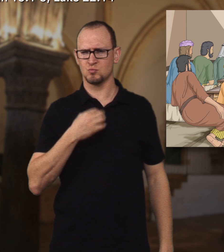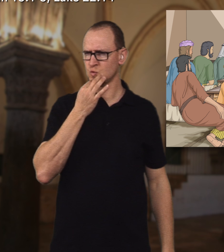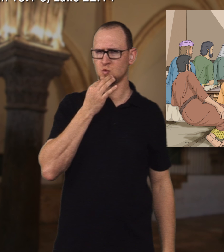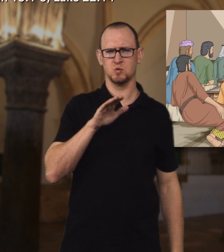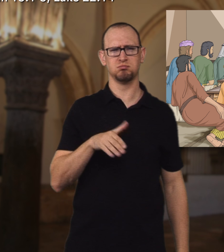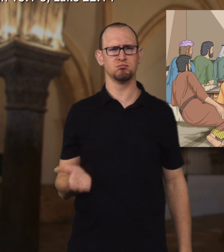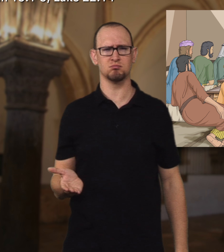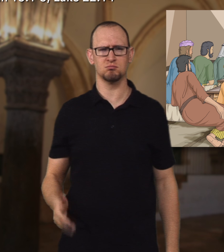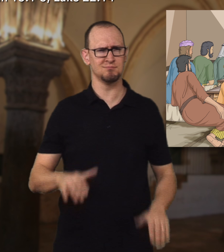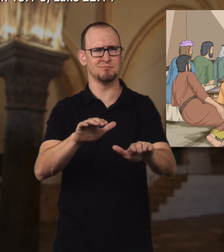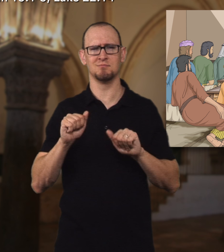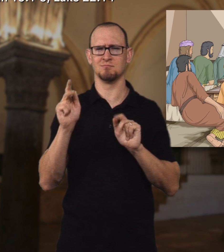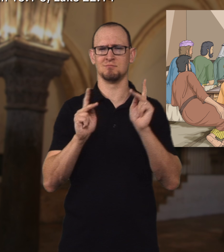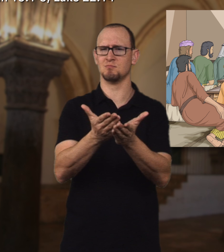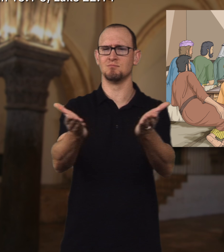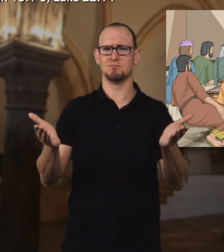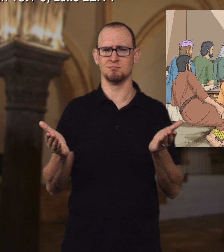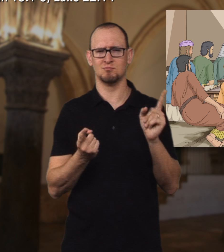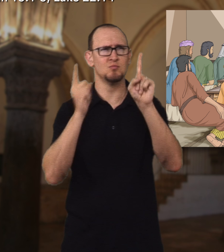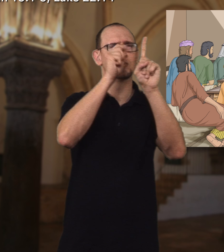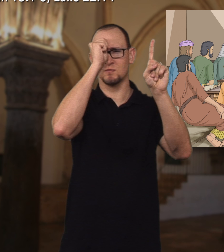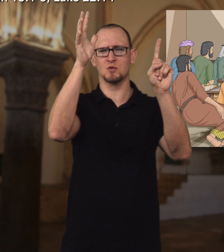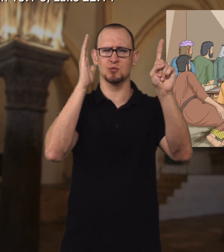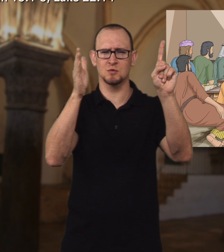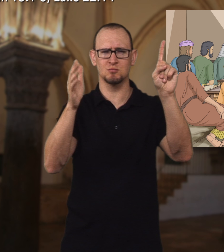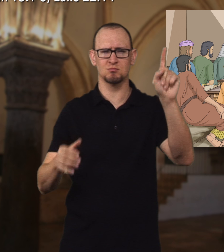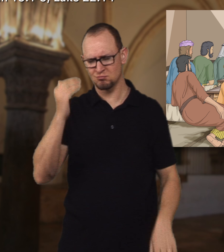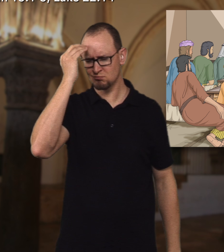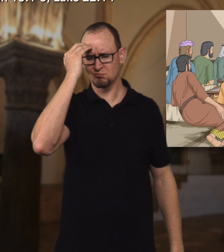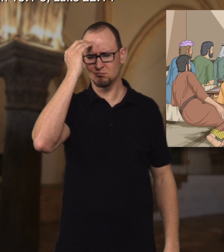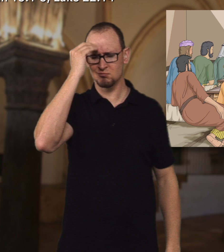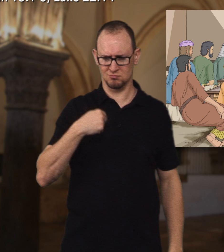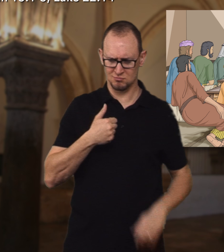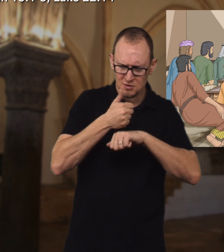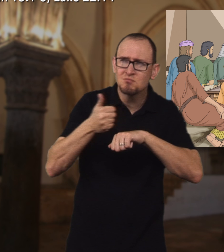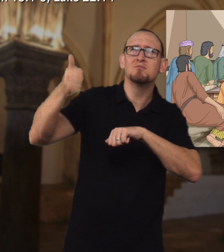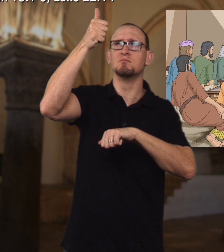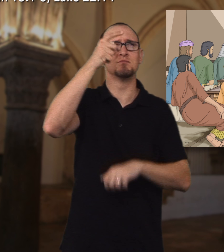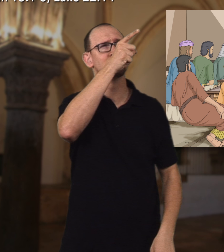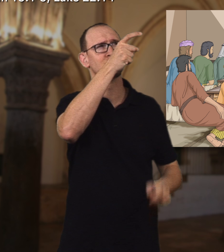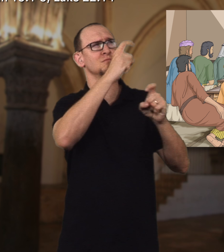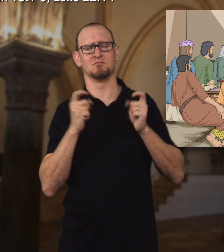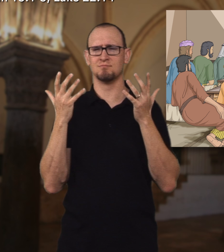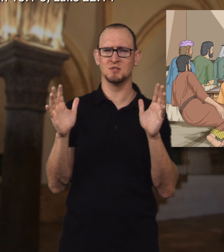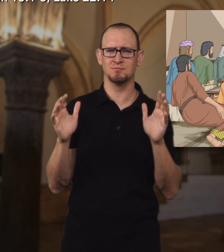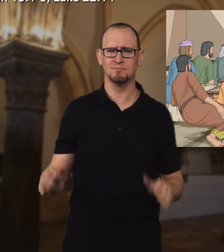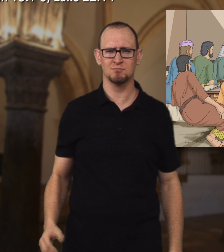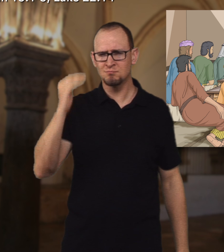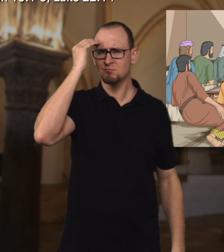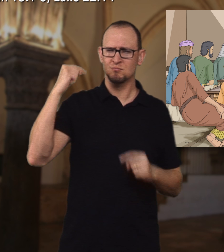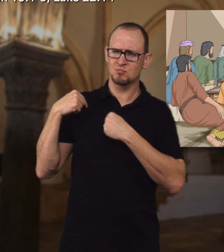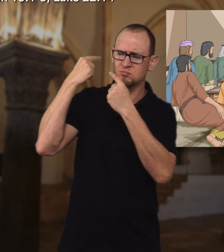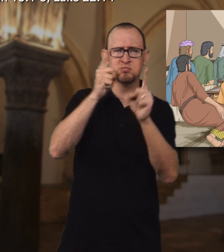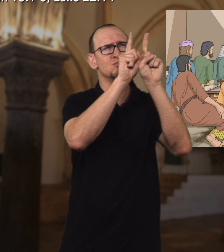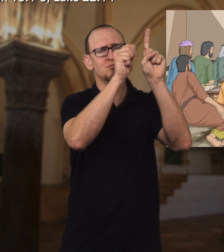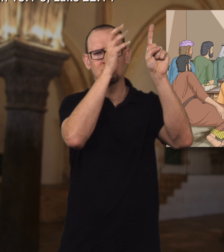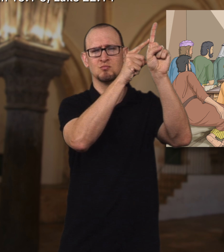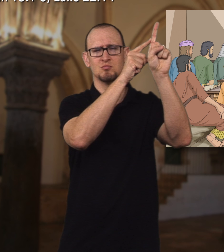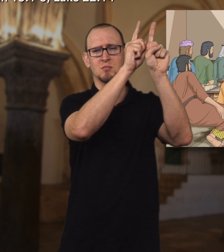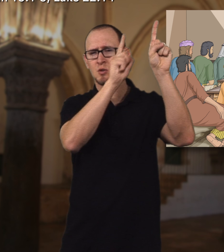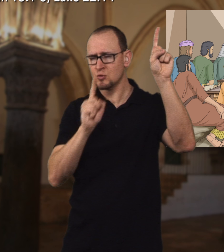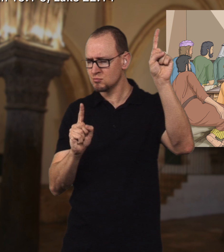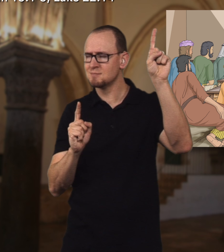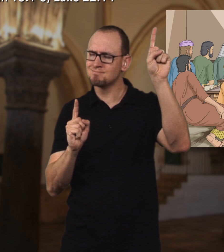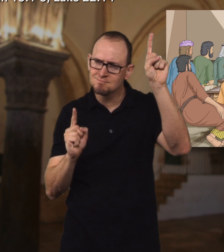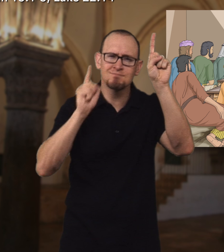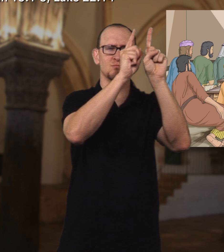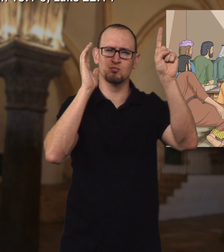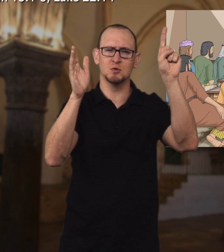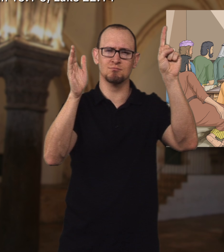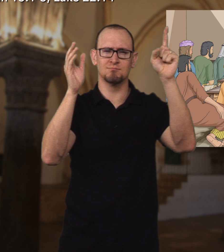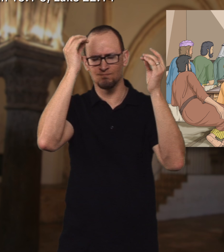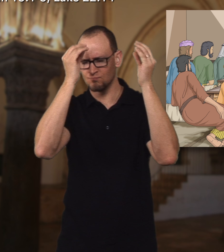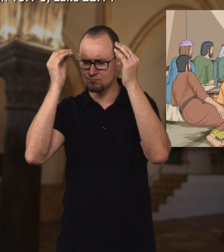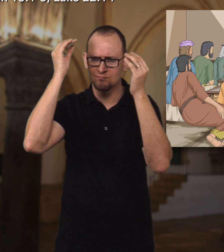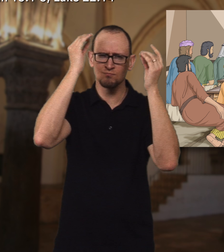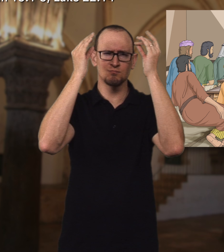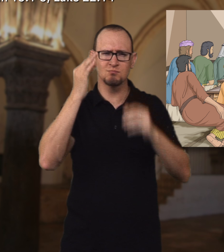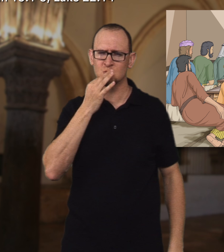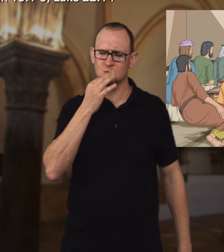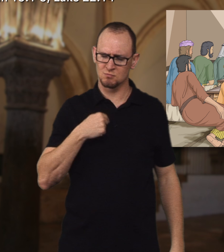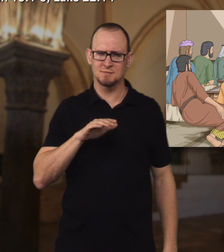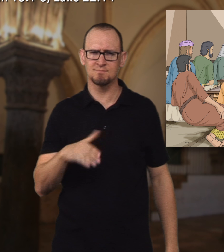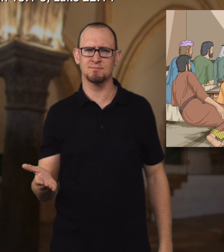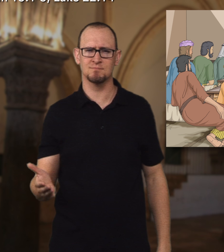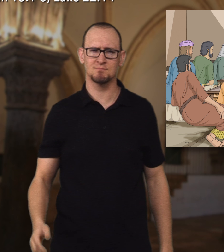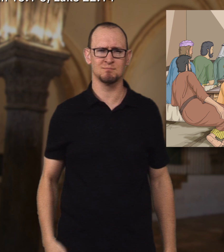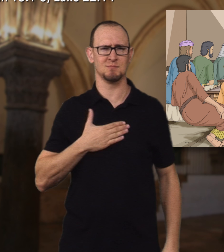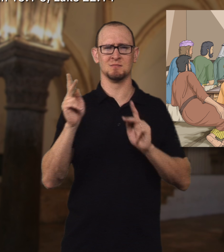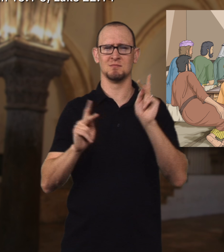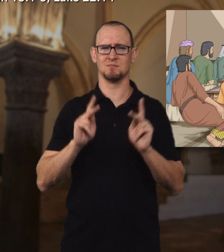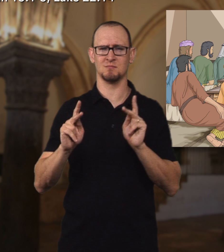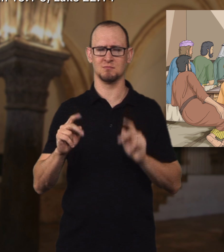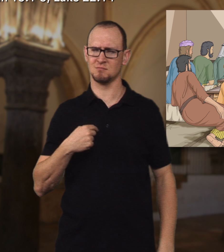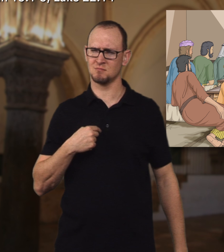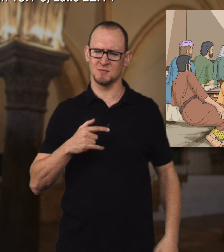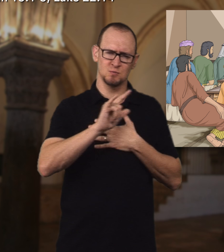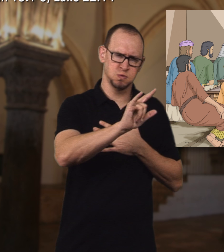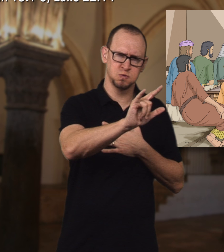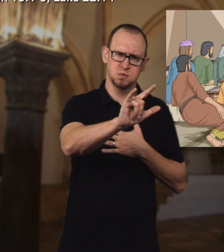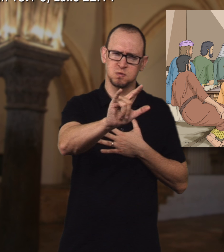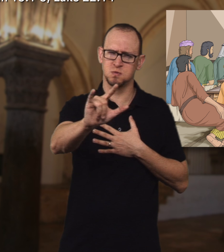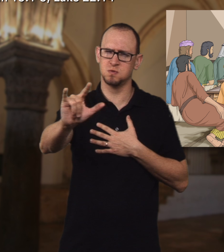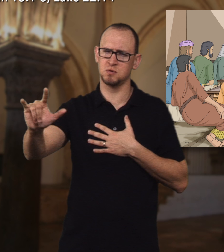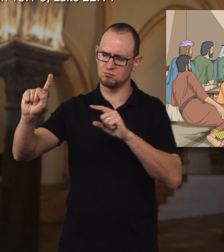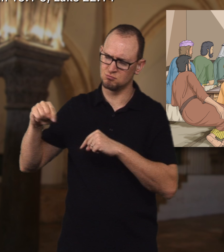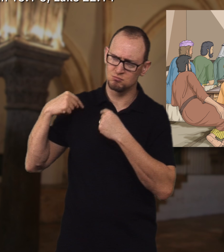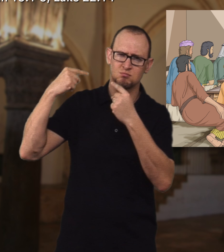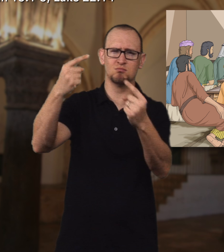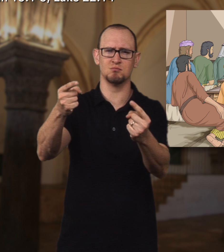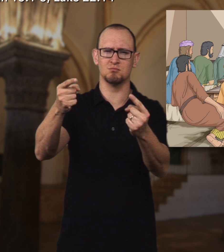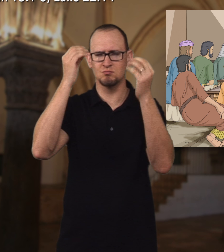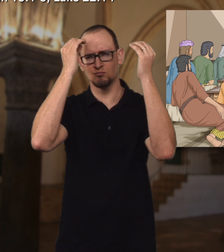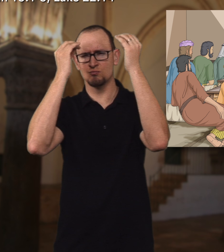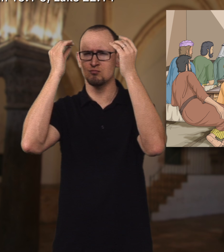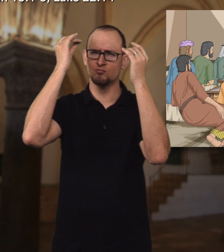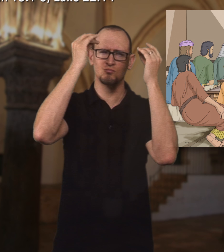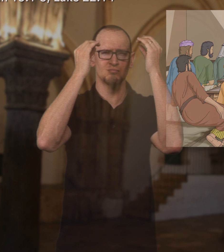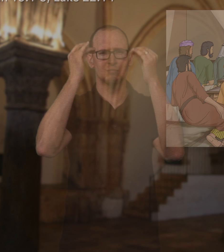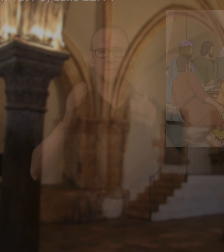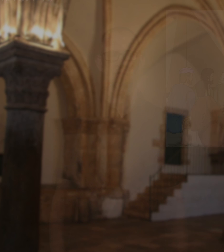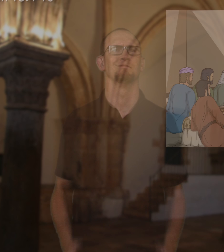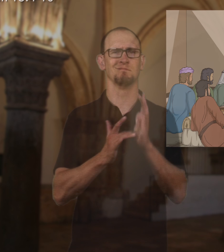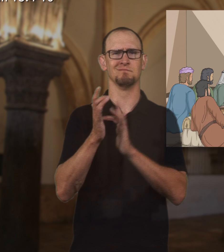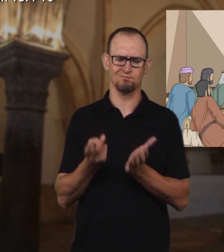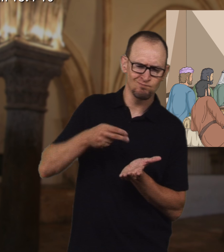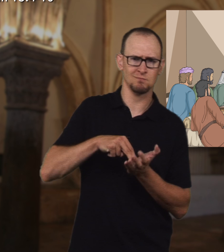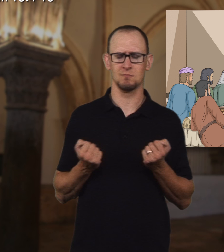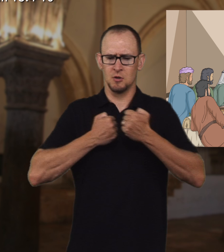Jesus knew that the Father had delivered all things into His hands, and that He had come from God and was returning to God.